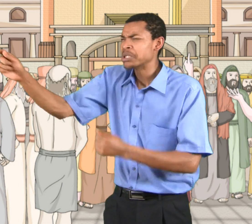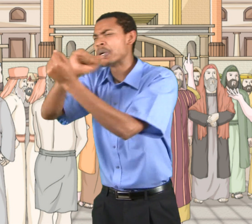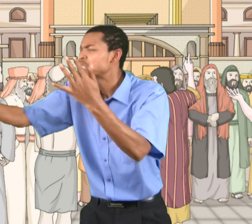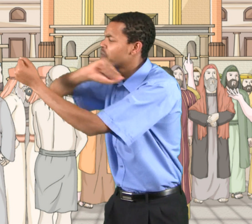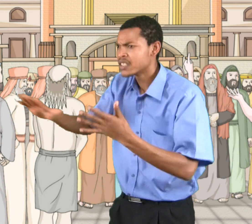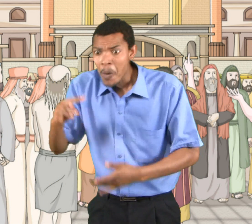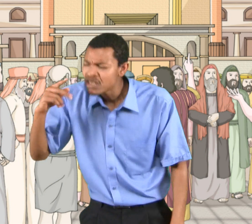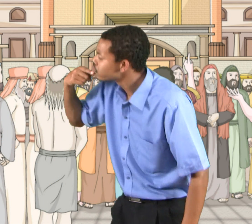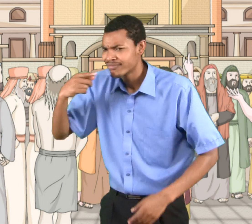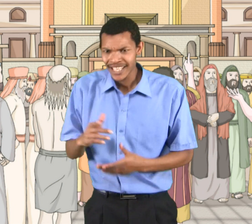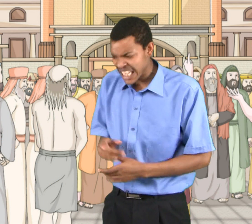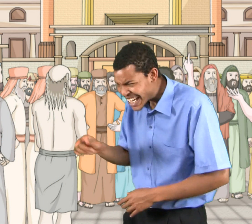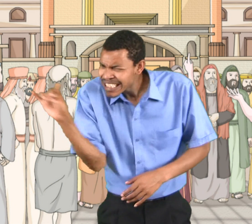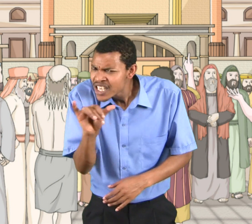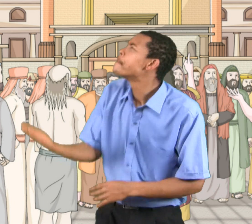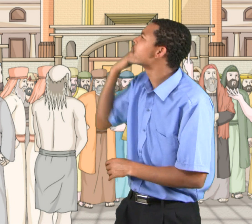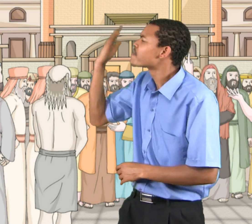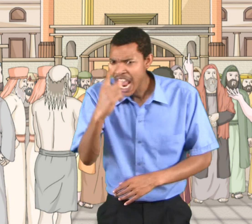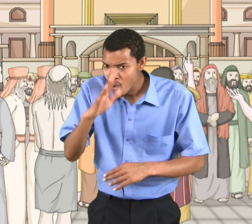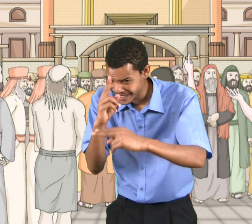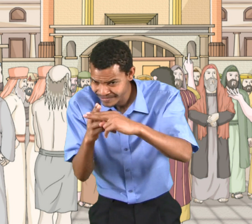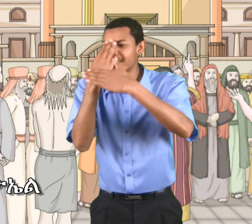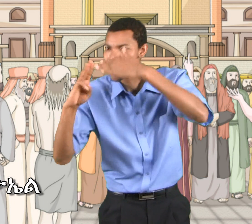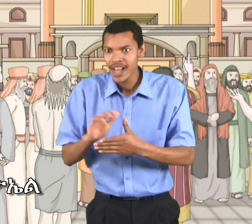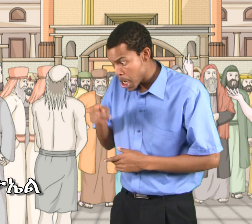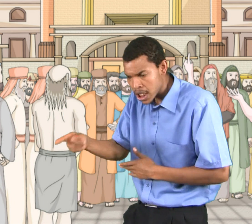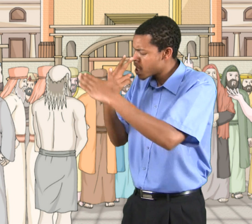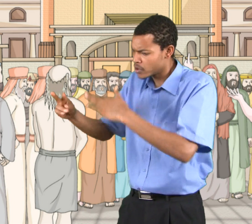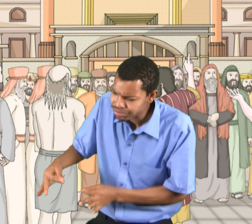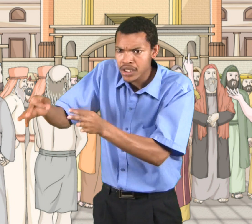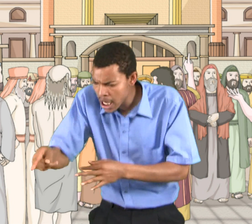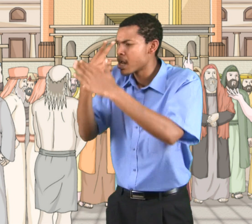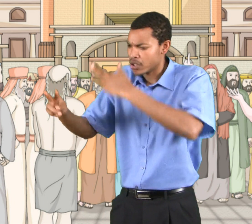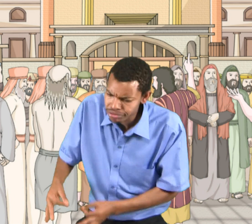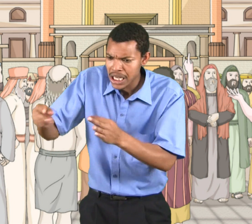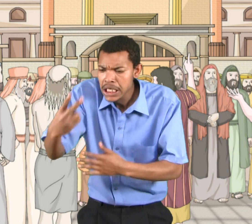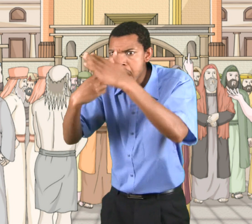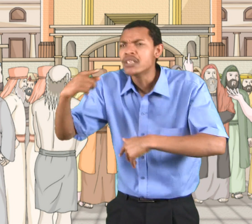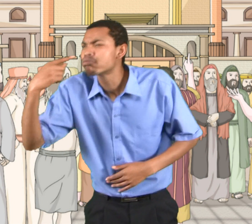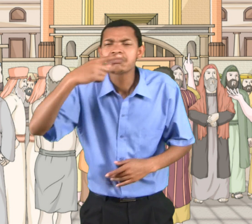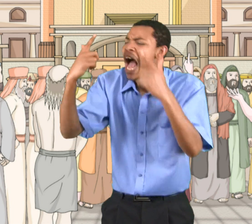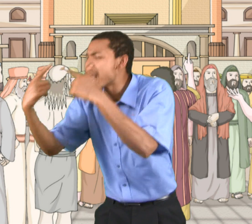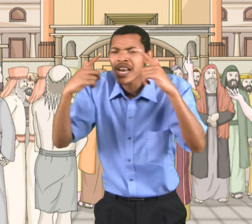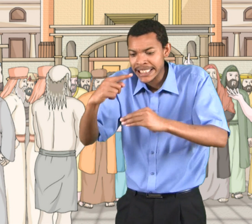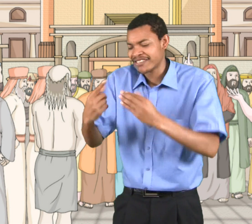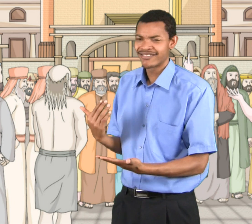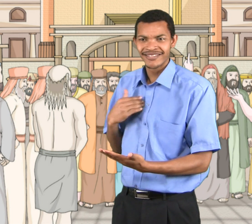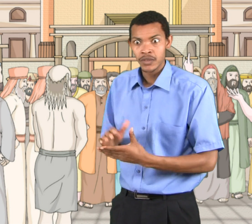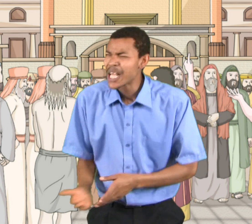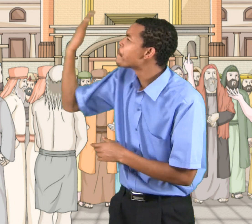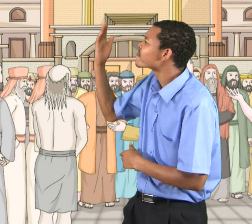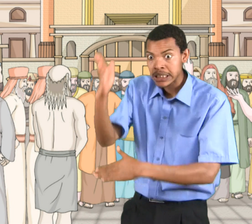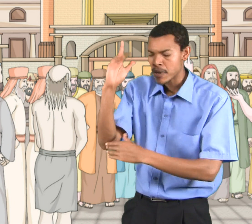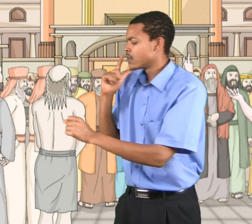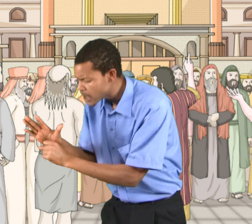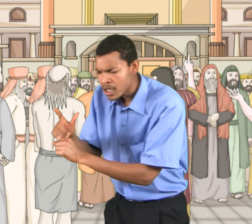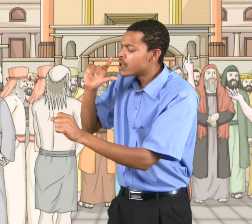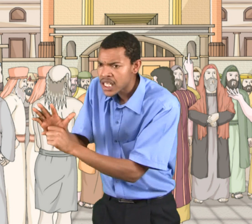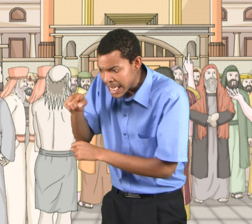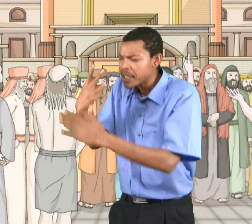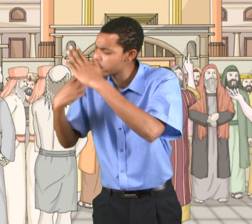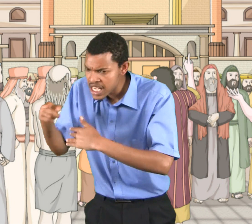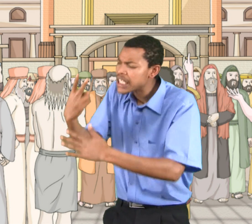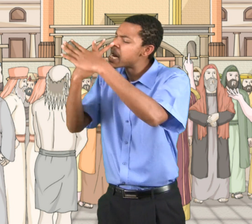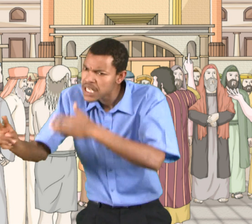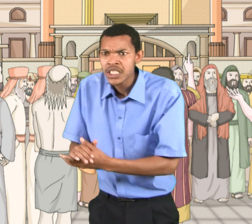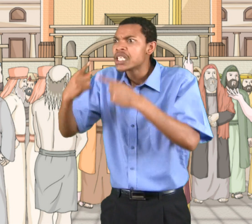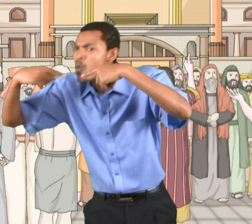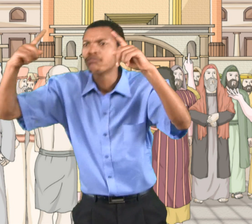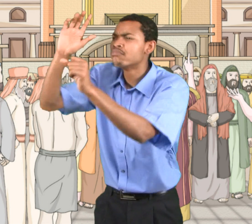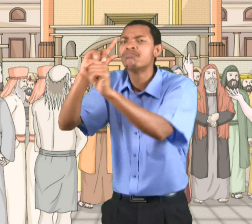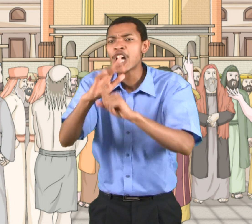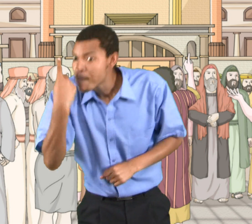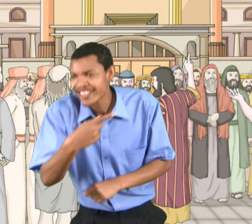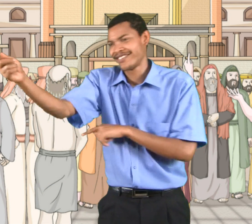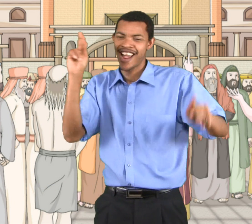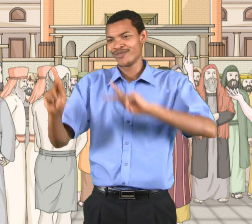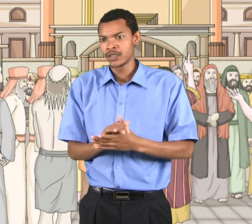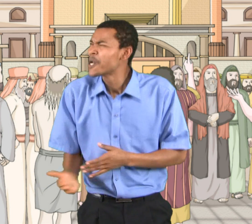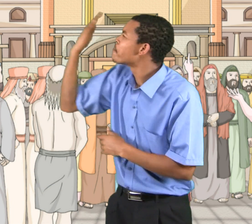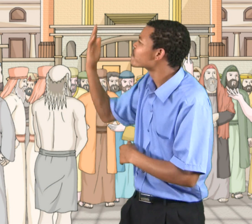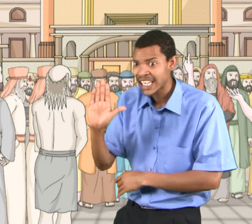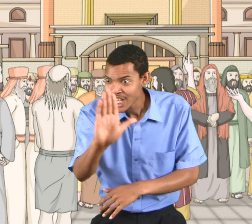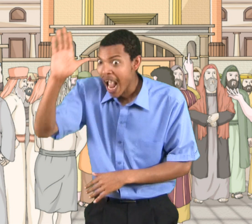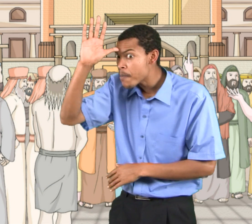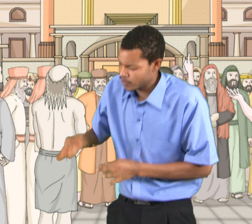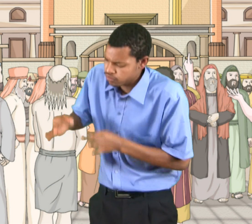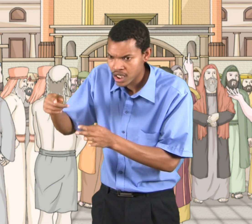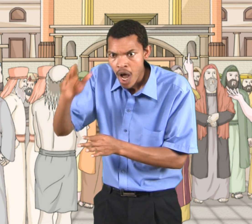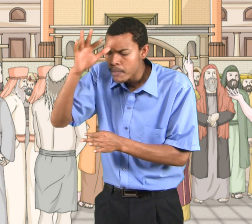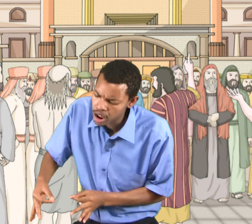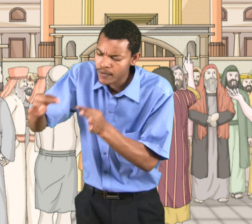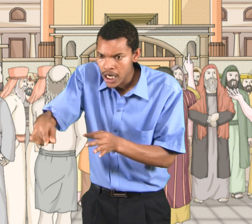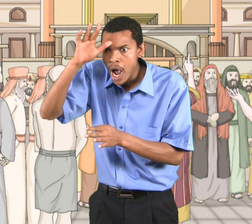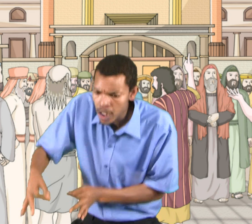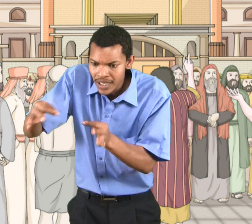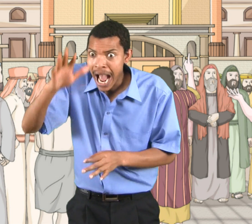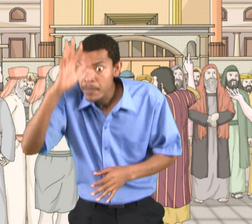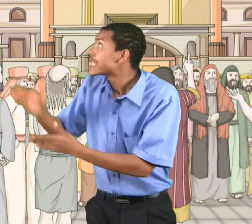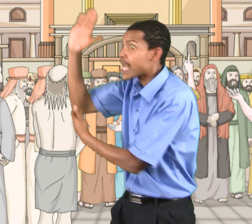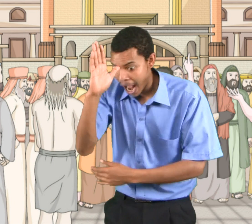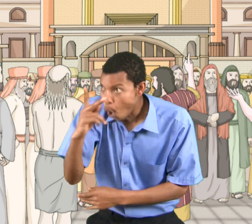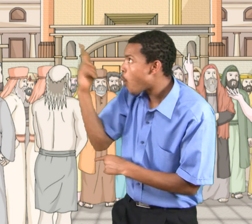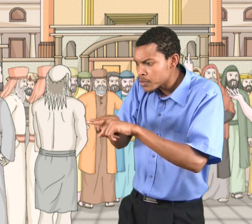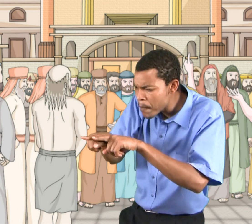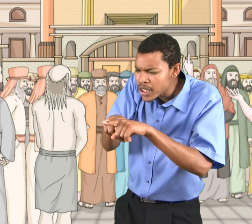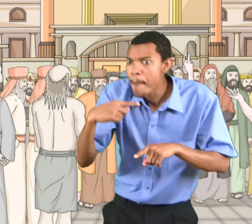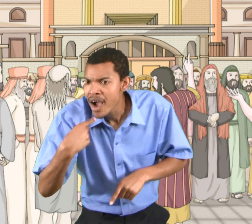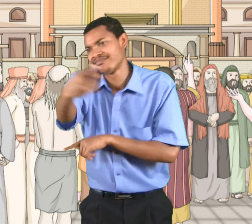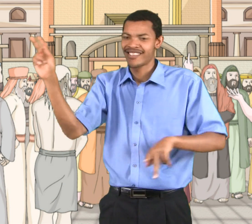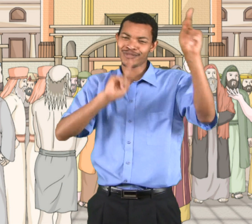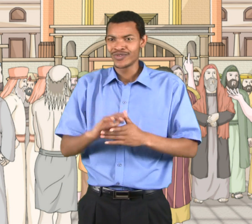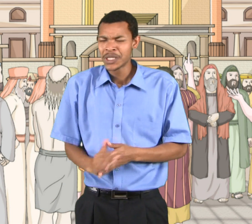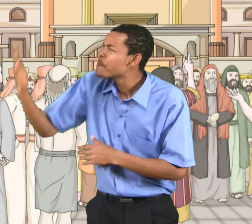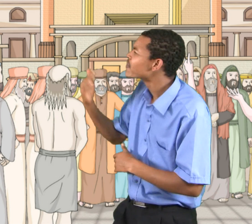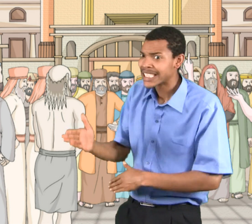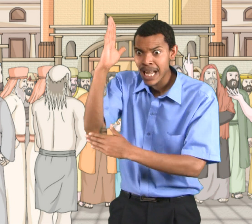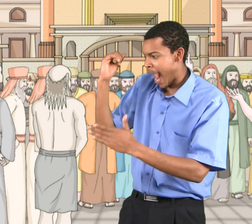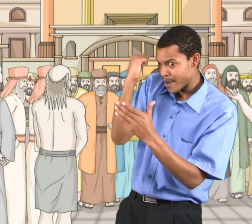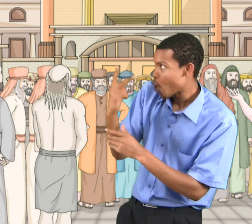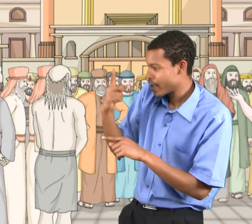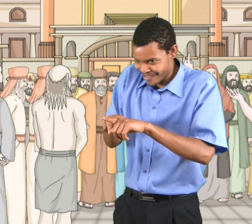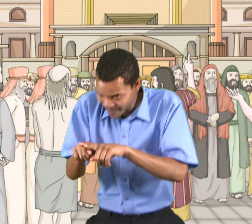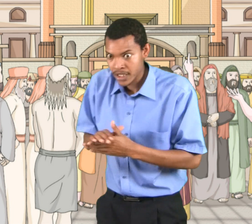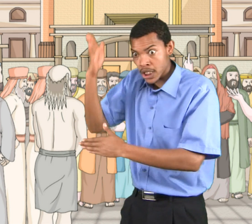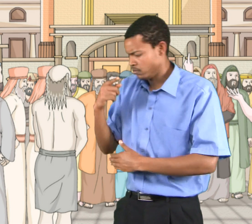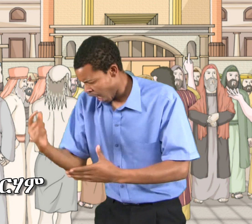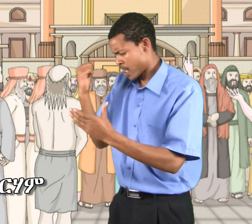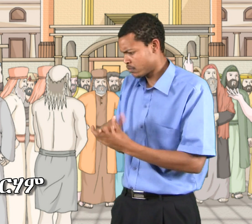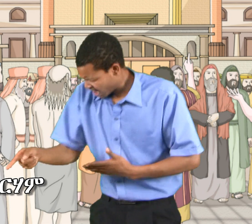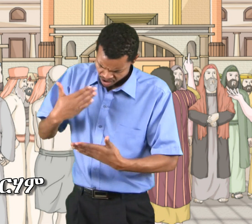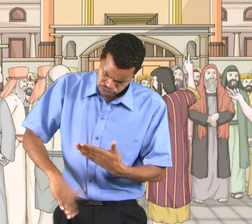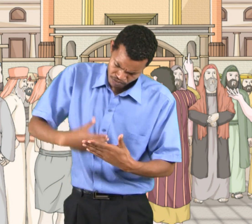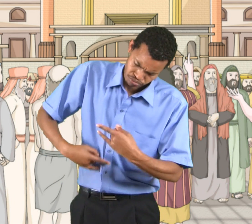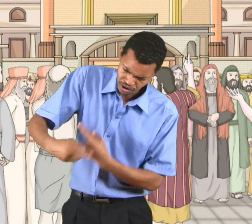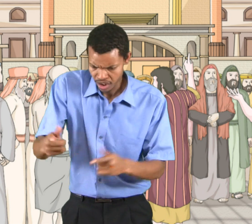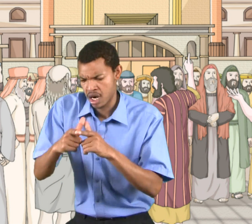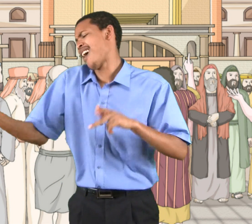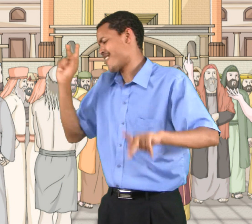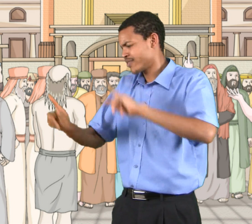You must listen to Him in everything He tells you. Everyone who does not listen to Him will be completely cut off from among his people.’ Indeed, all the prophets from Samuel on, as many as have spoken, have proclaimed these days.